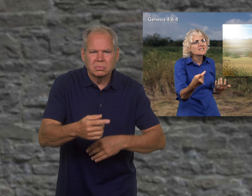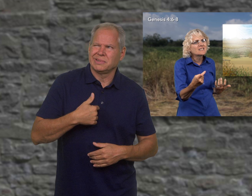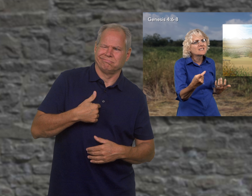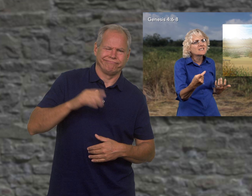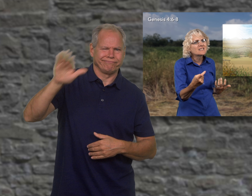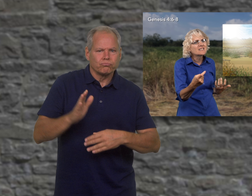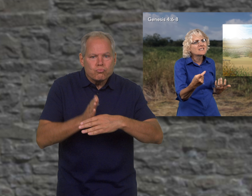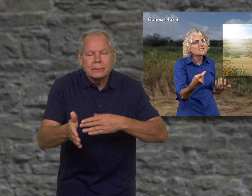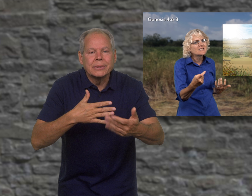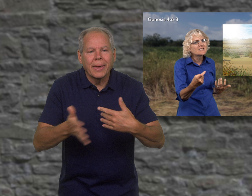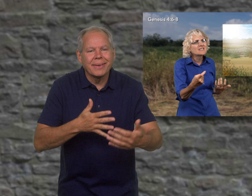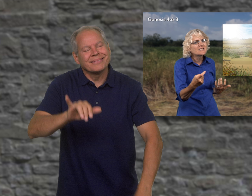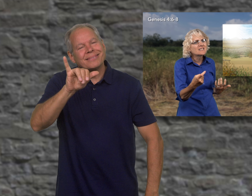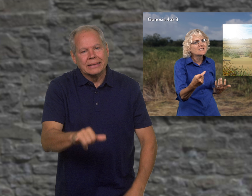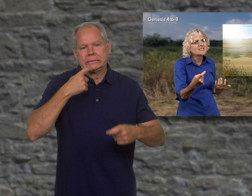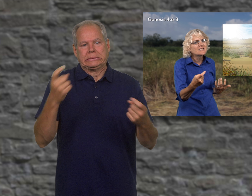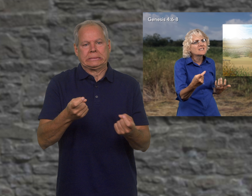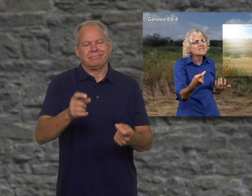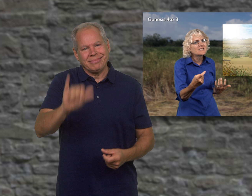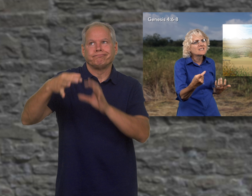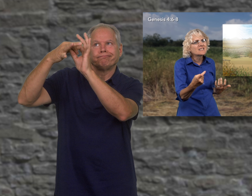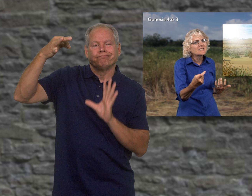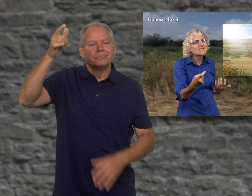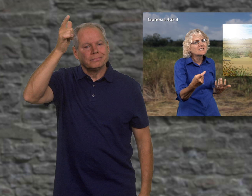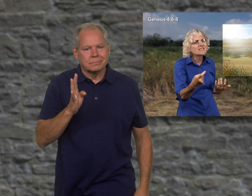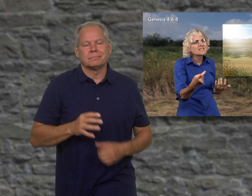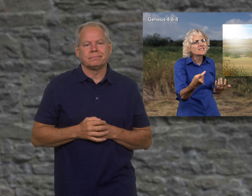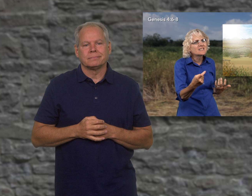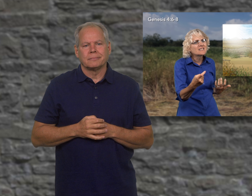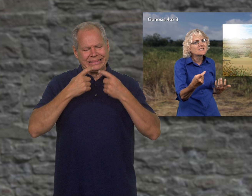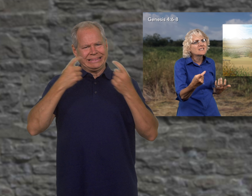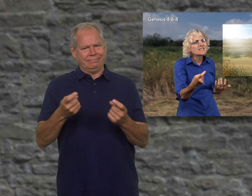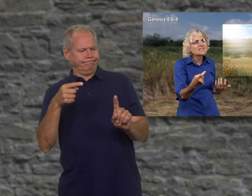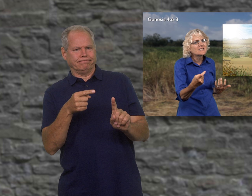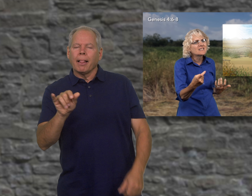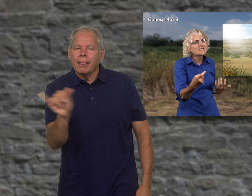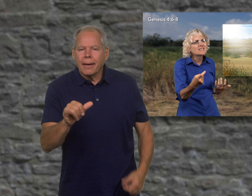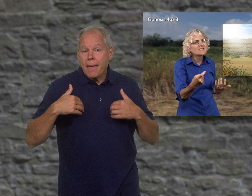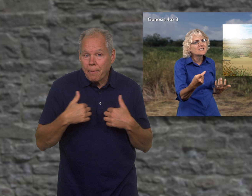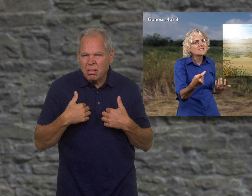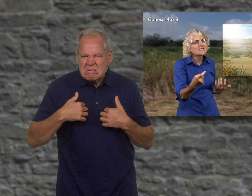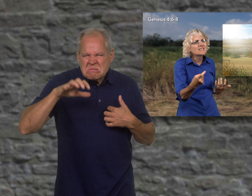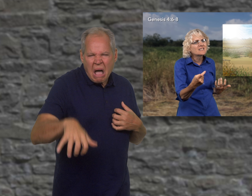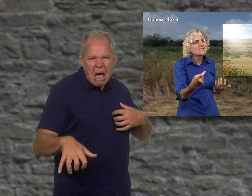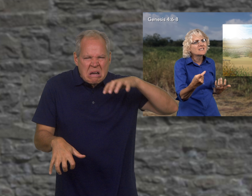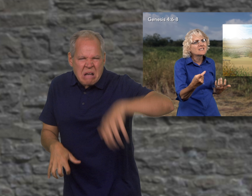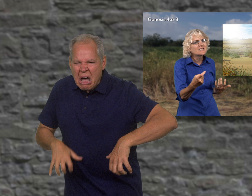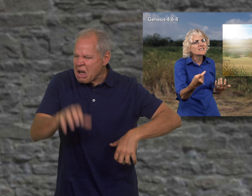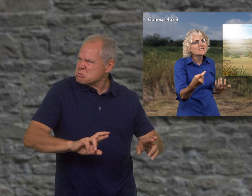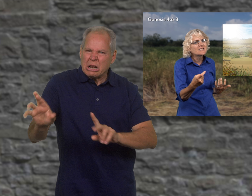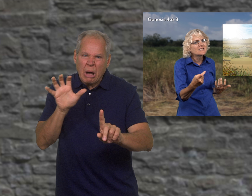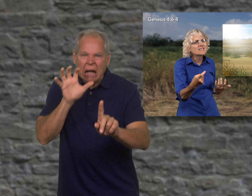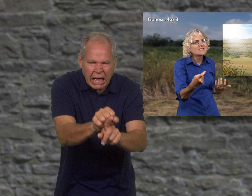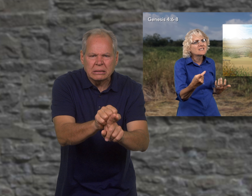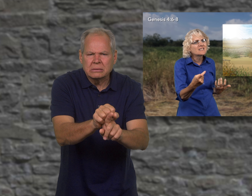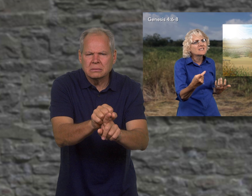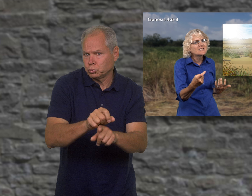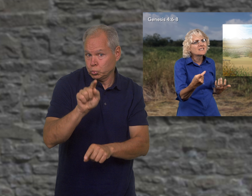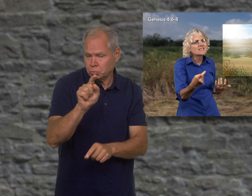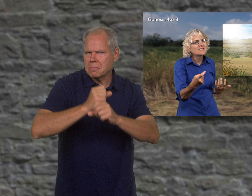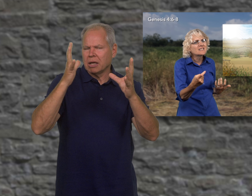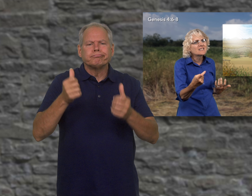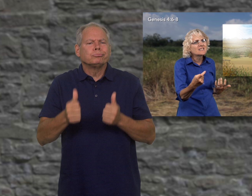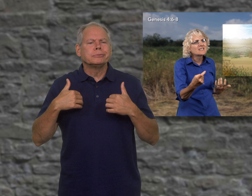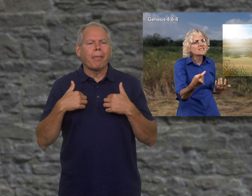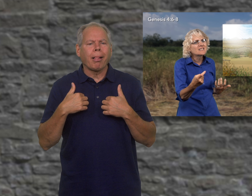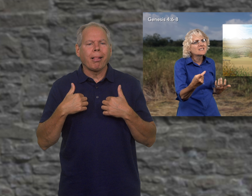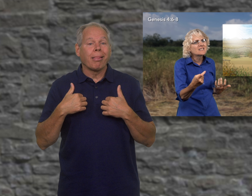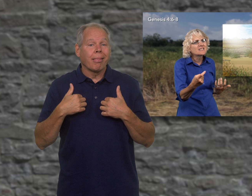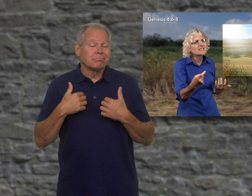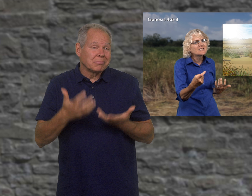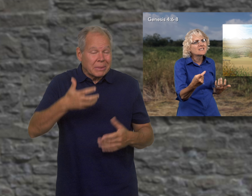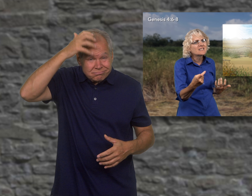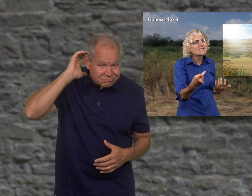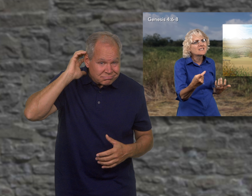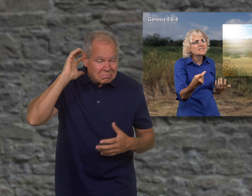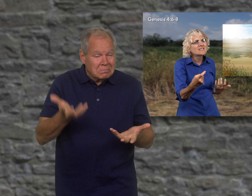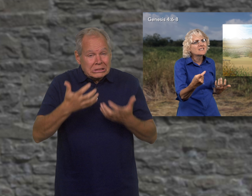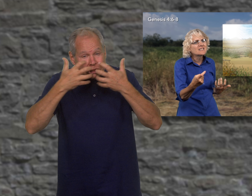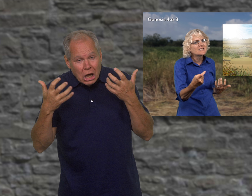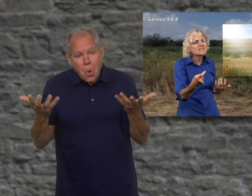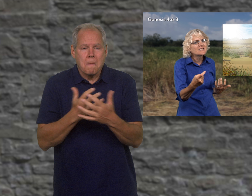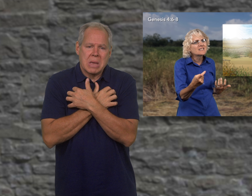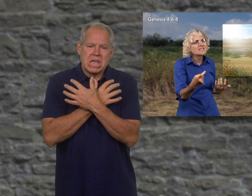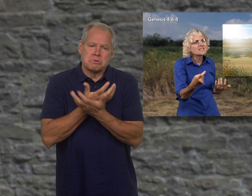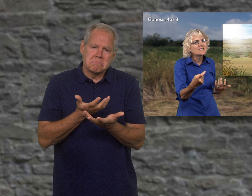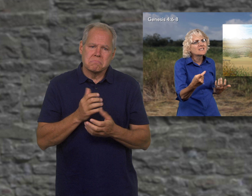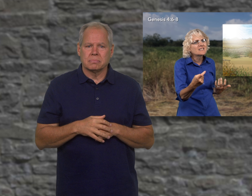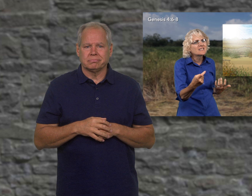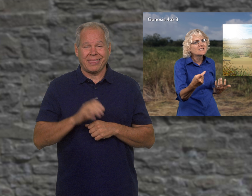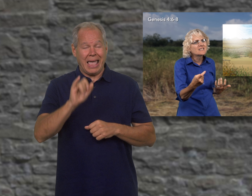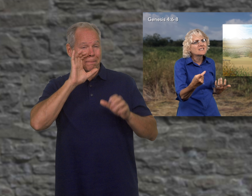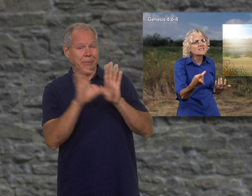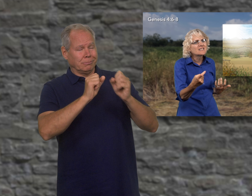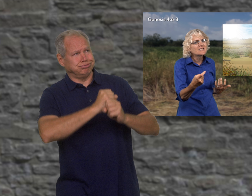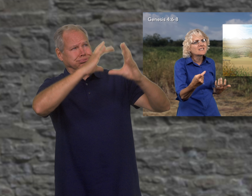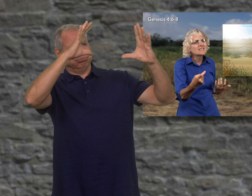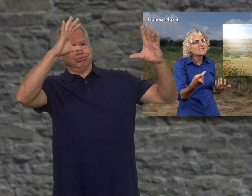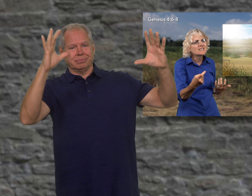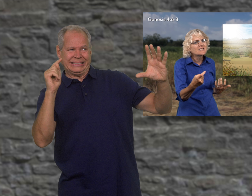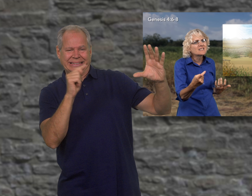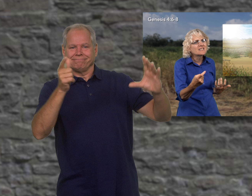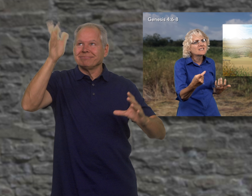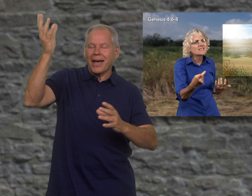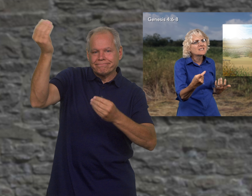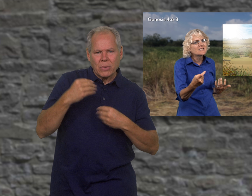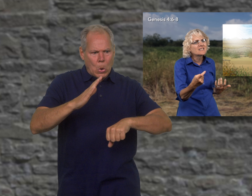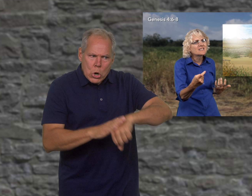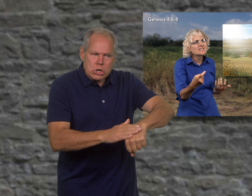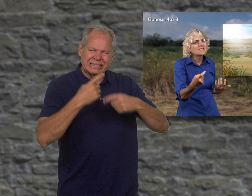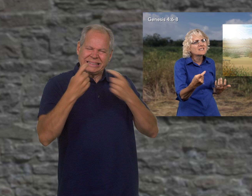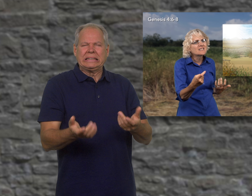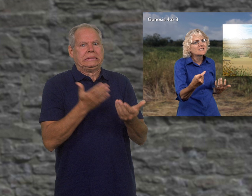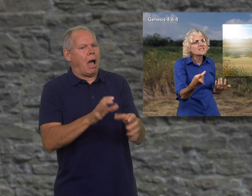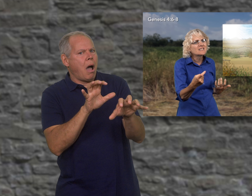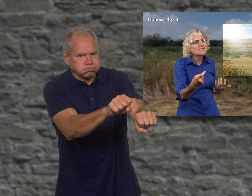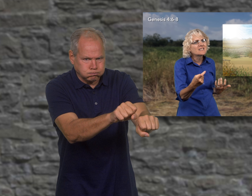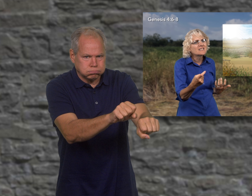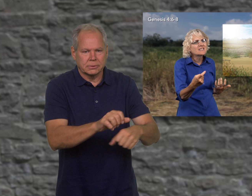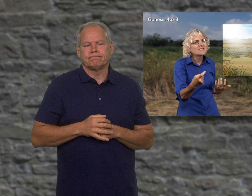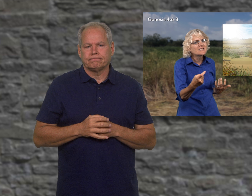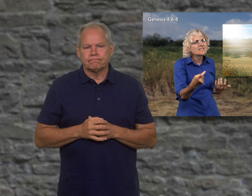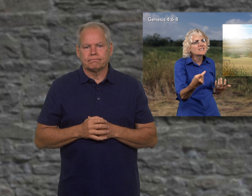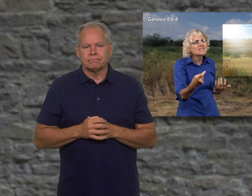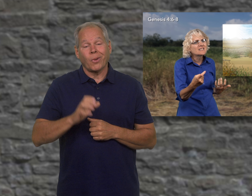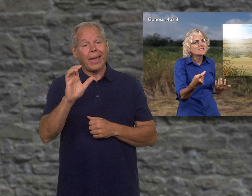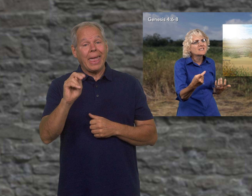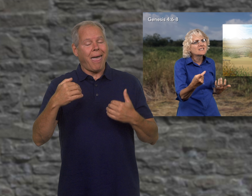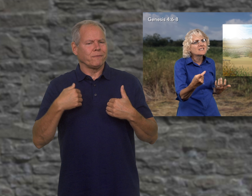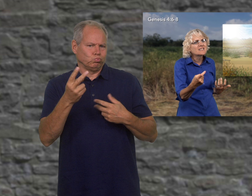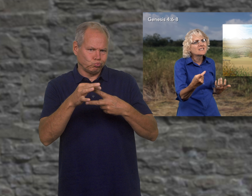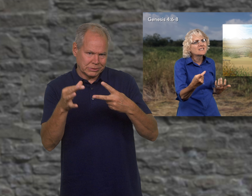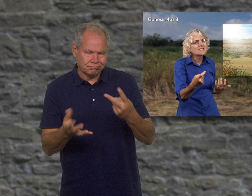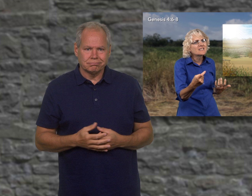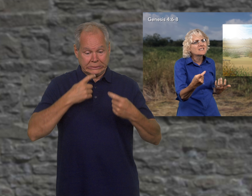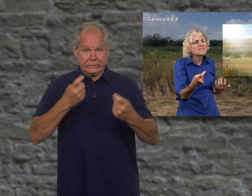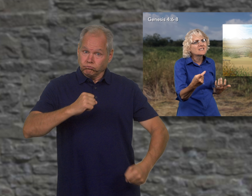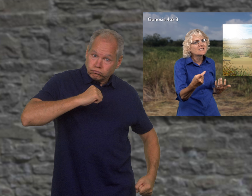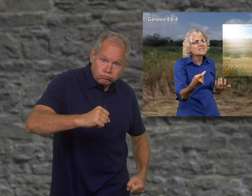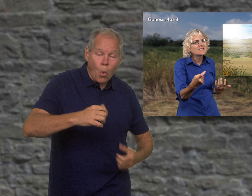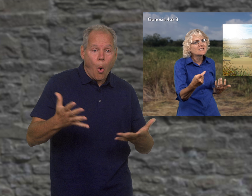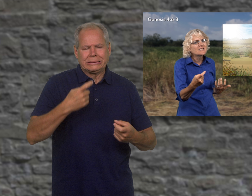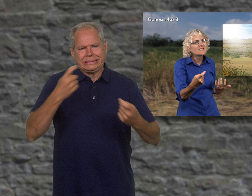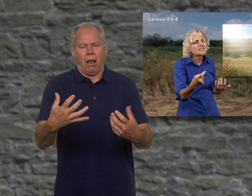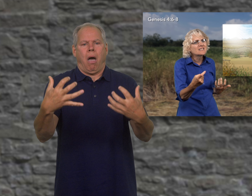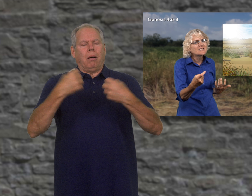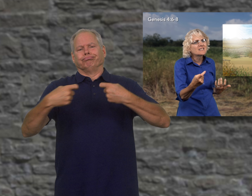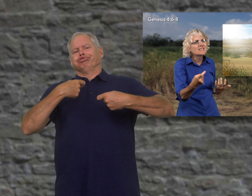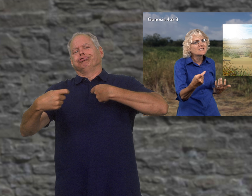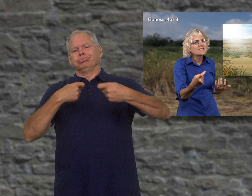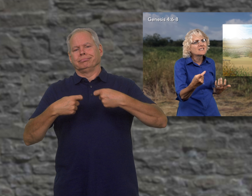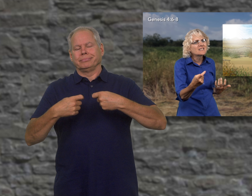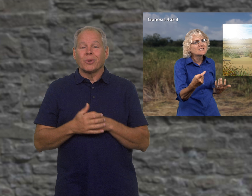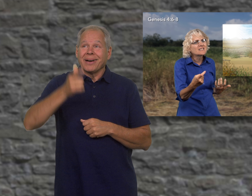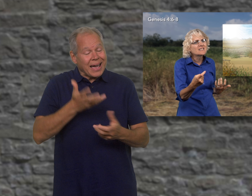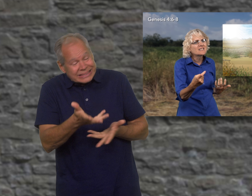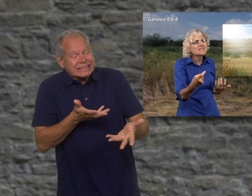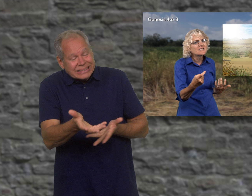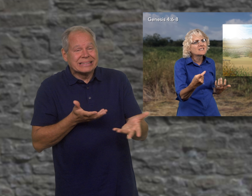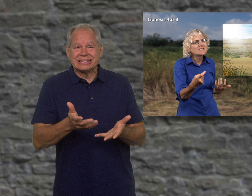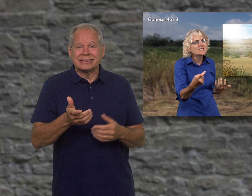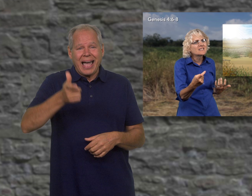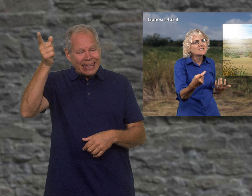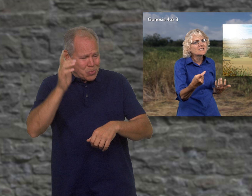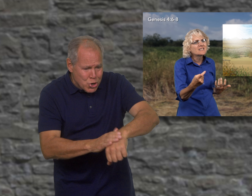But if you refuse to do what is right, sin is crouching at your door;